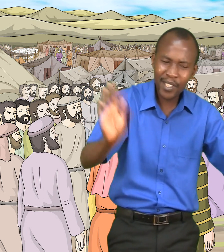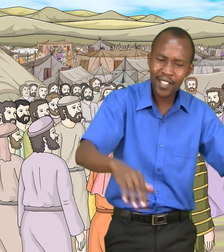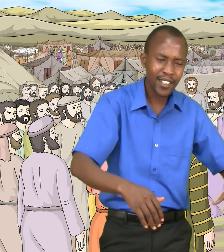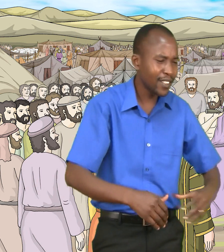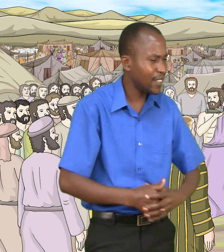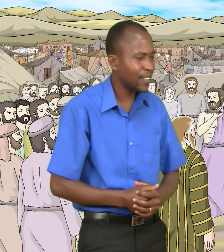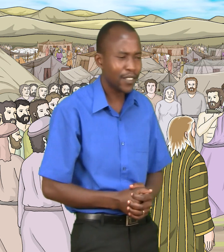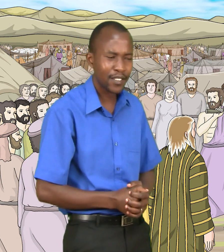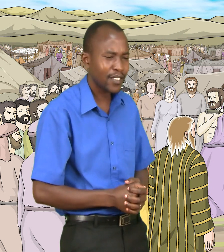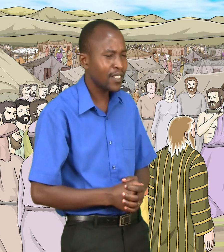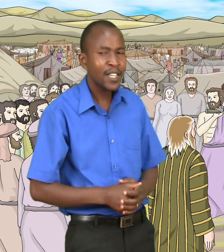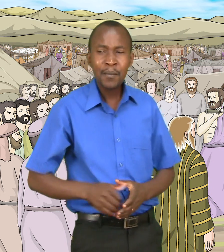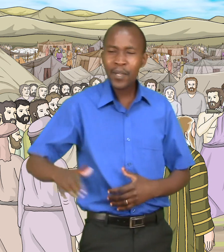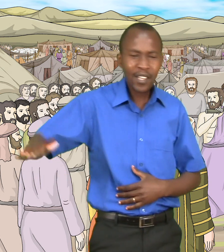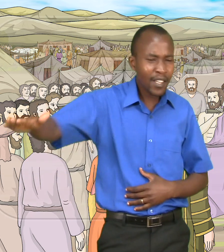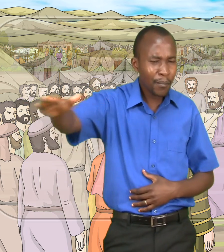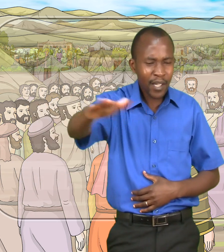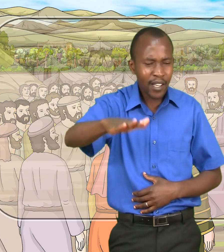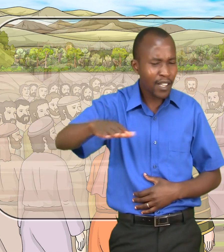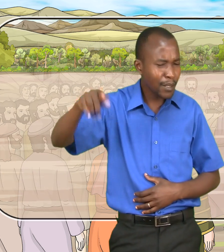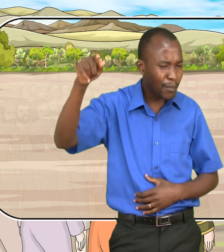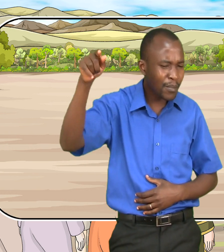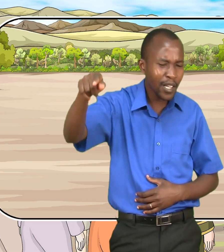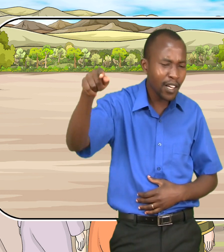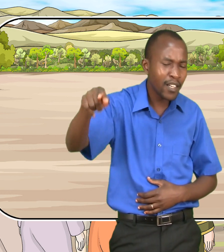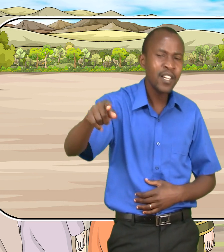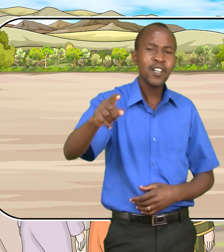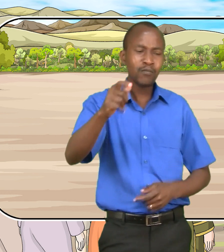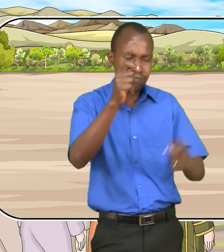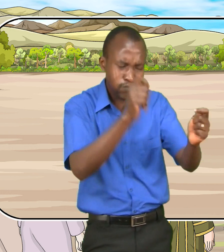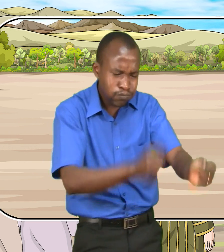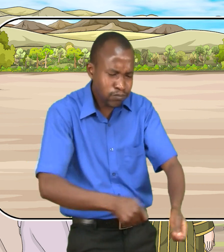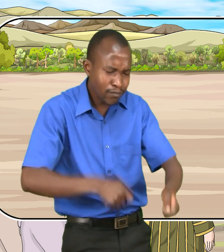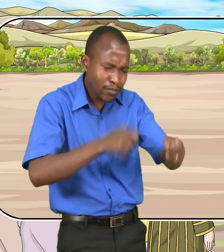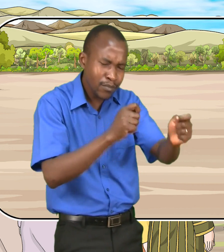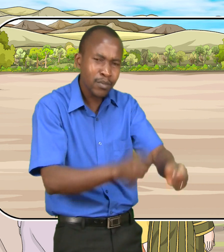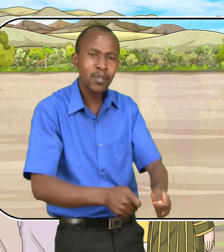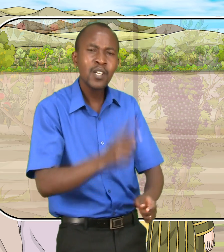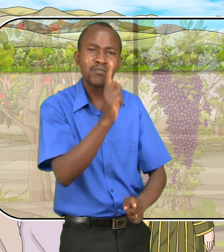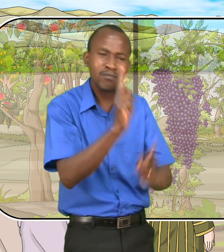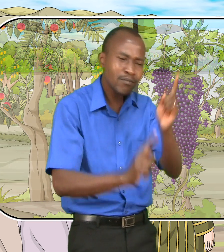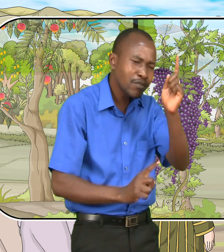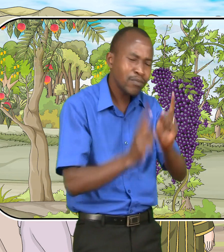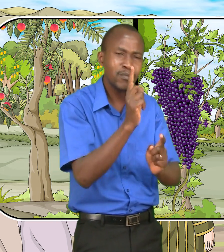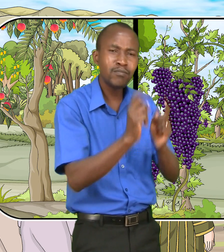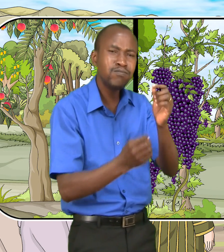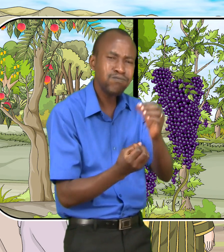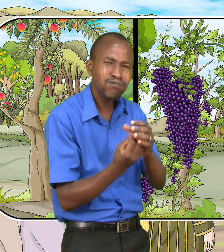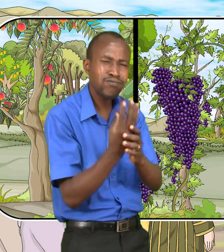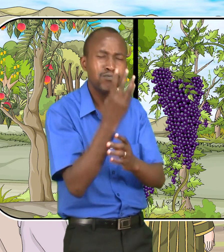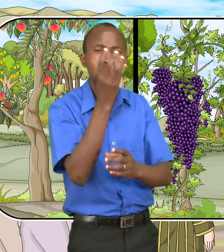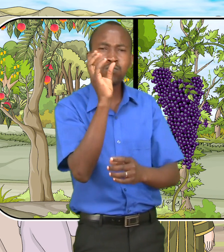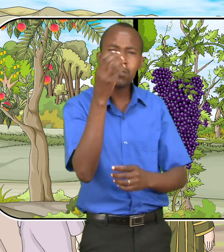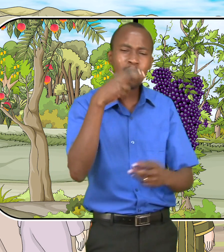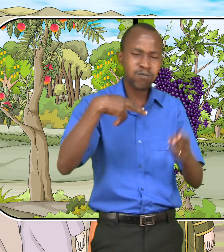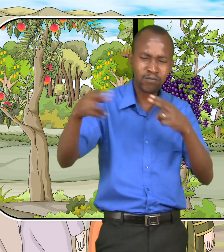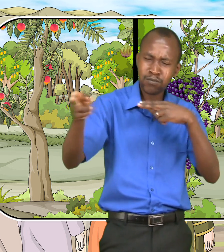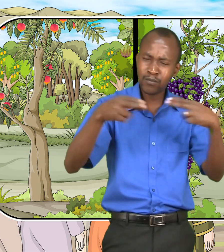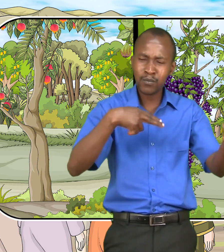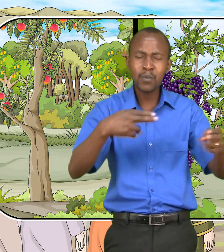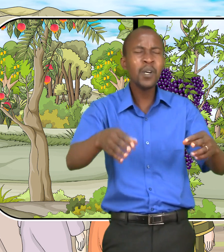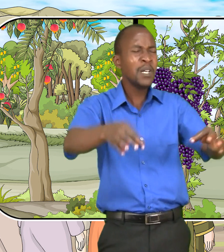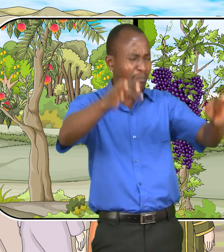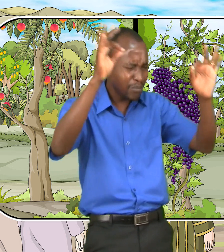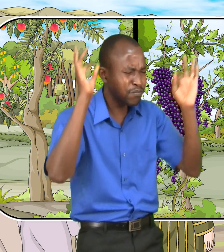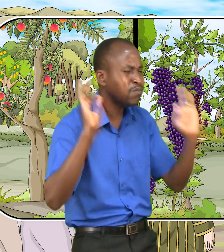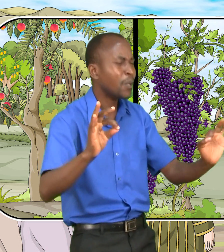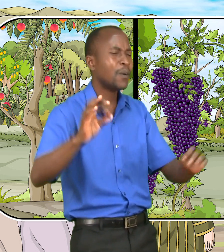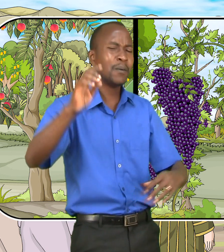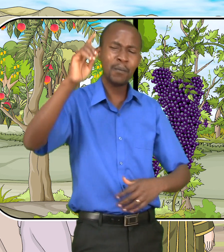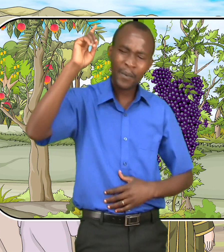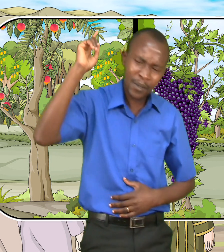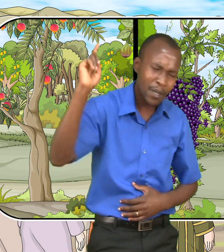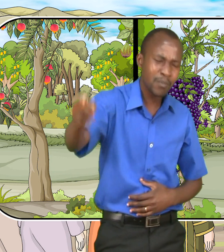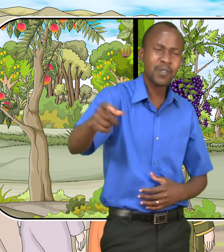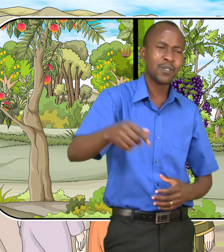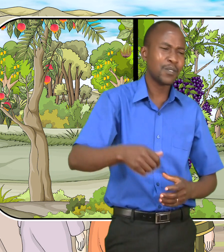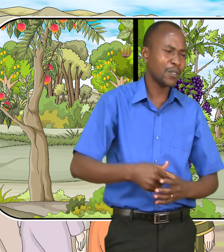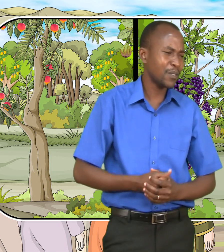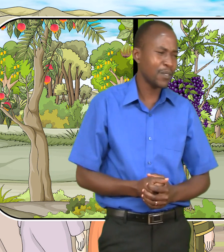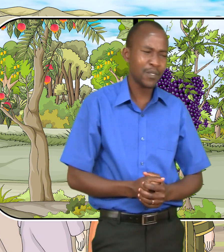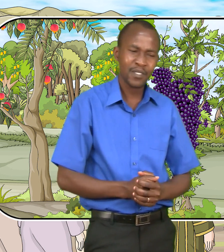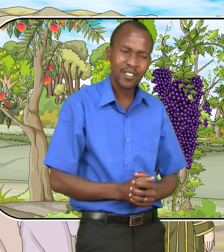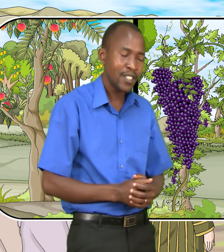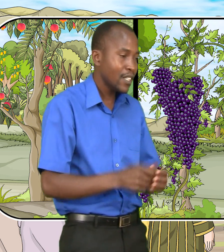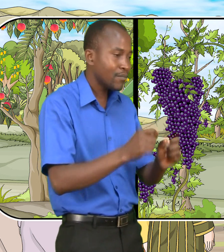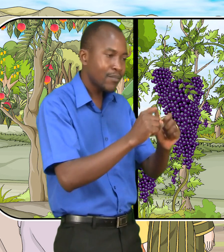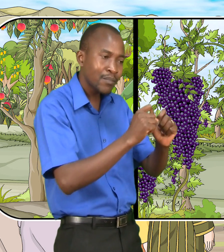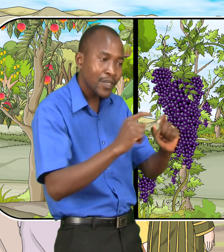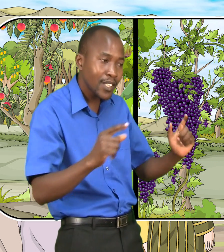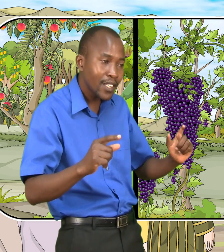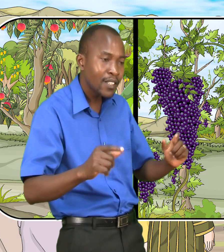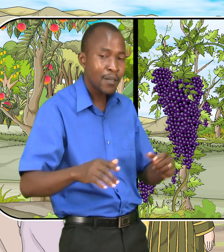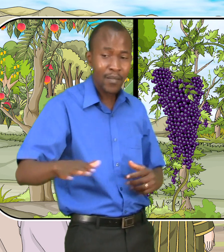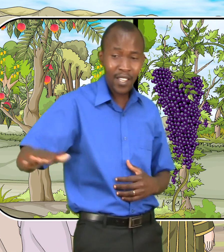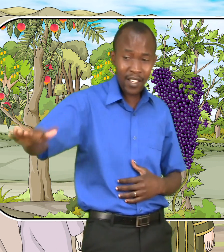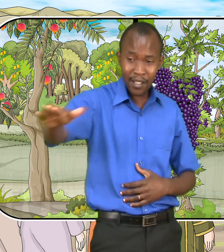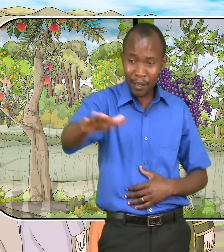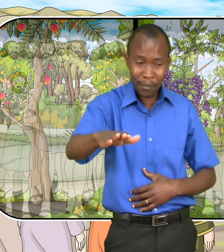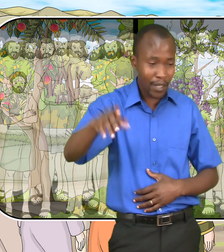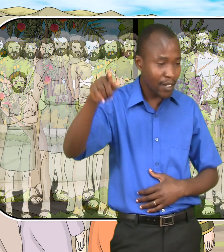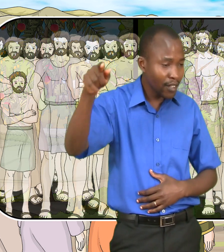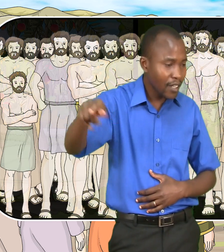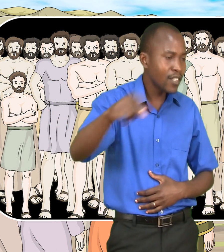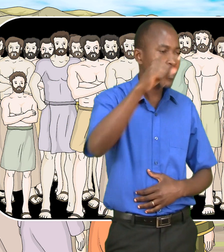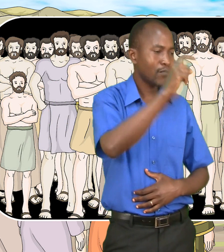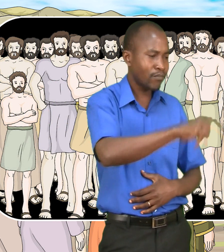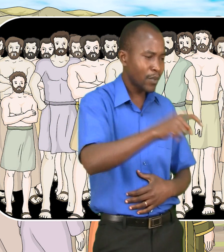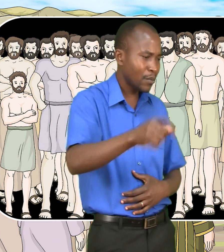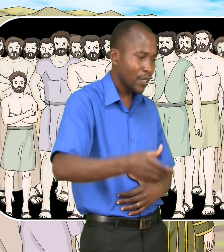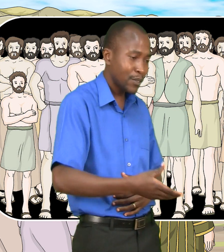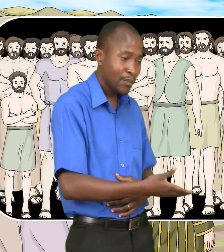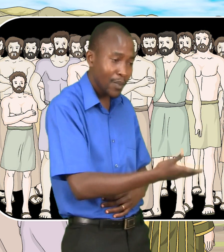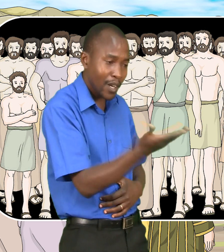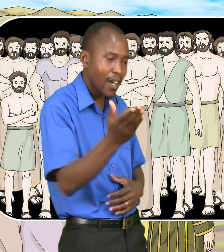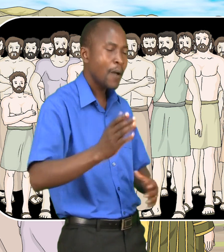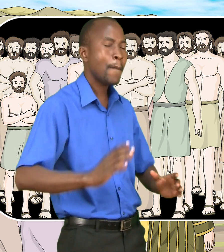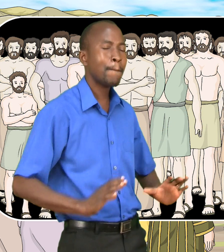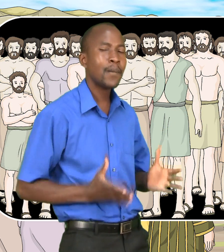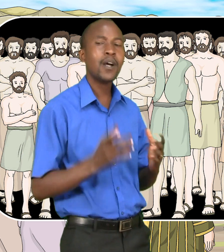And they gave this account to Moses: “We went into the land to which you sent us, and indeed, it is flowing with milk and honey. Here is some of its fruit!